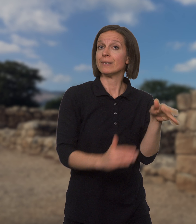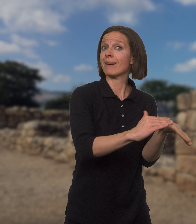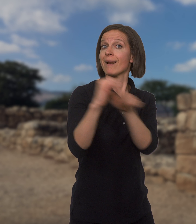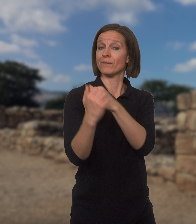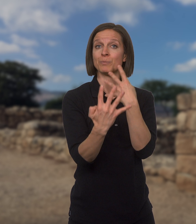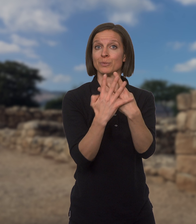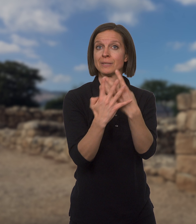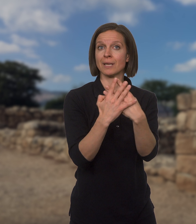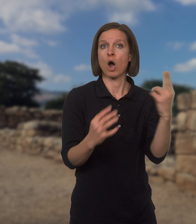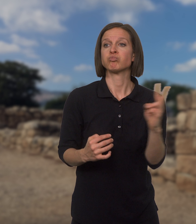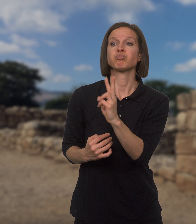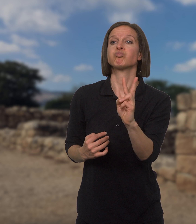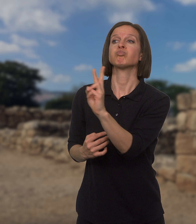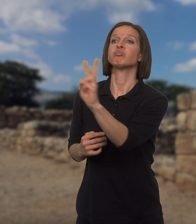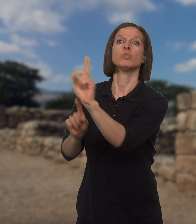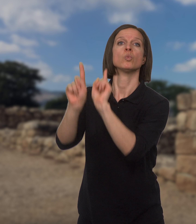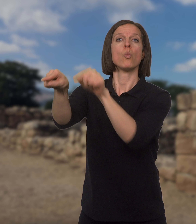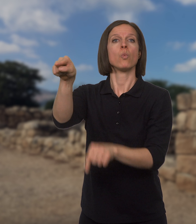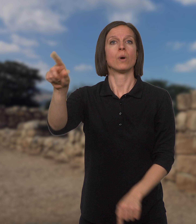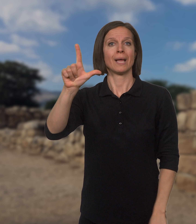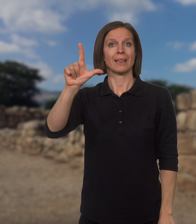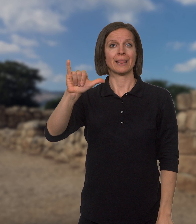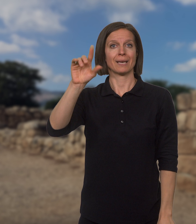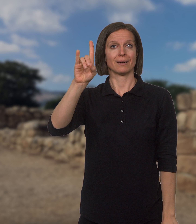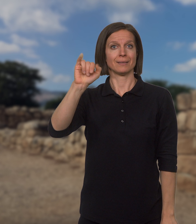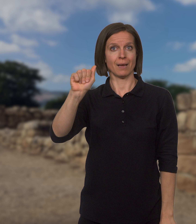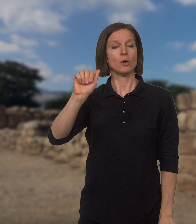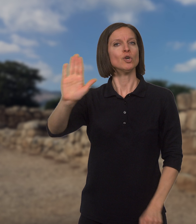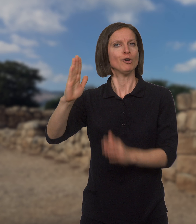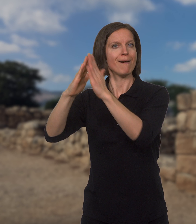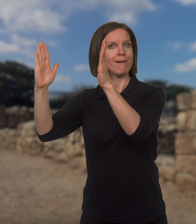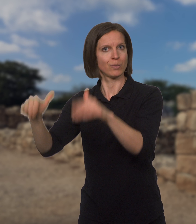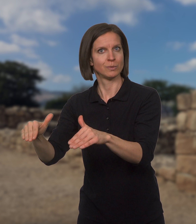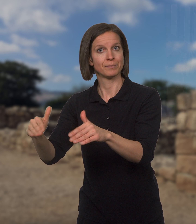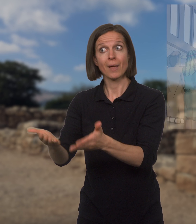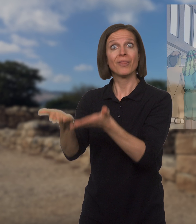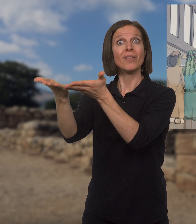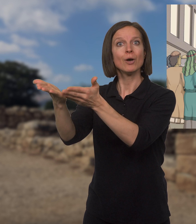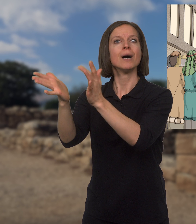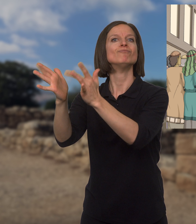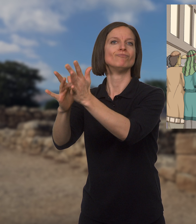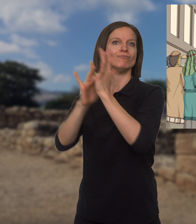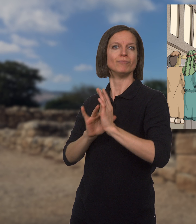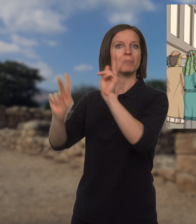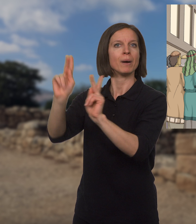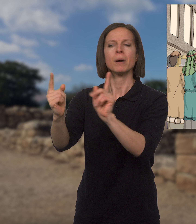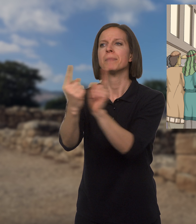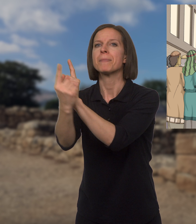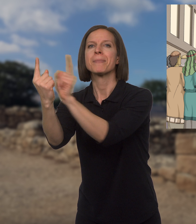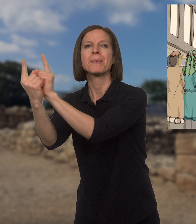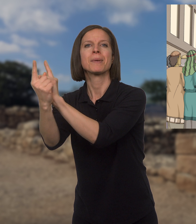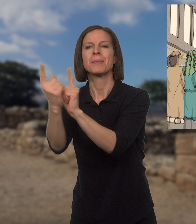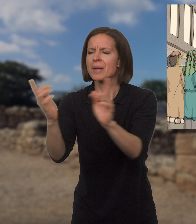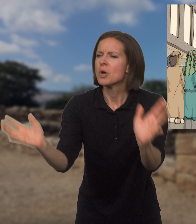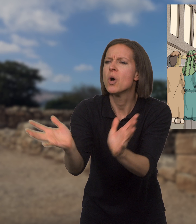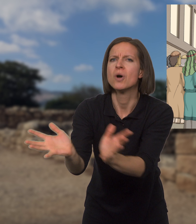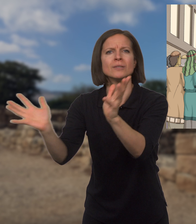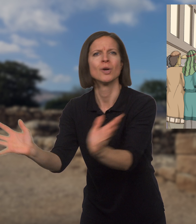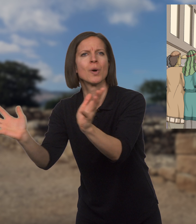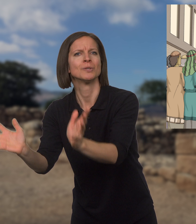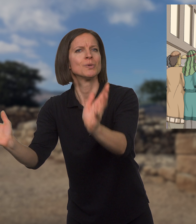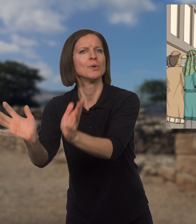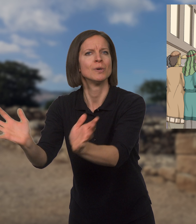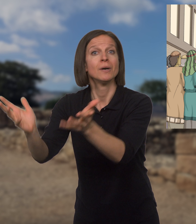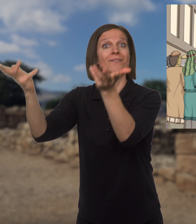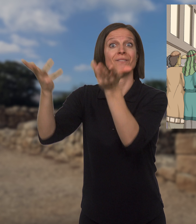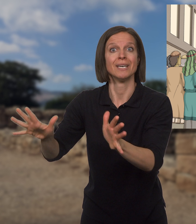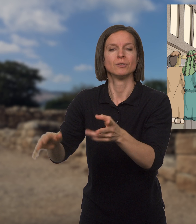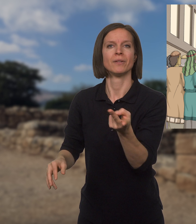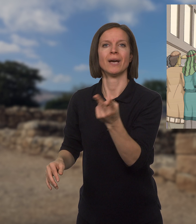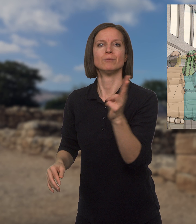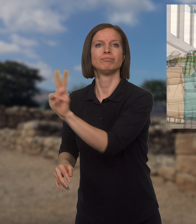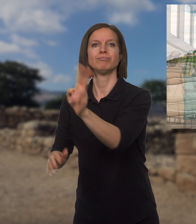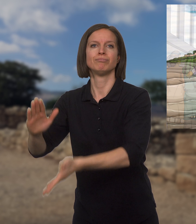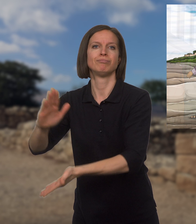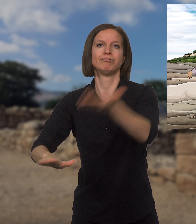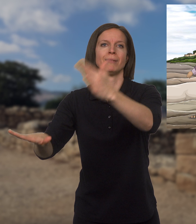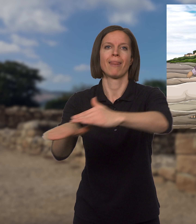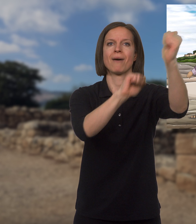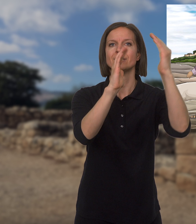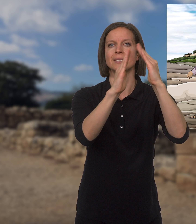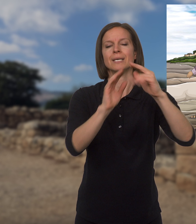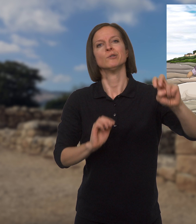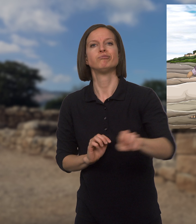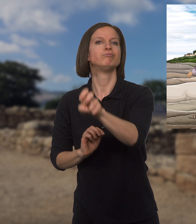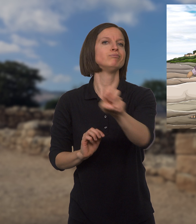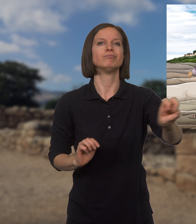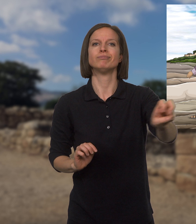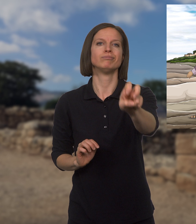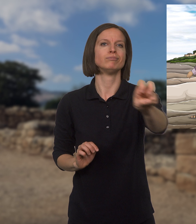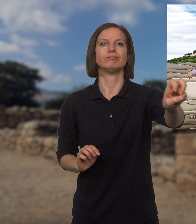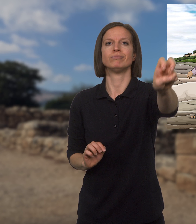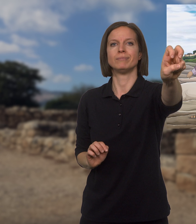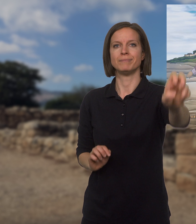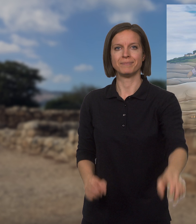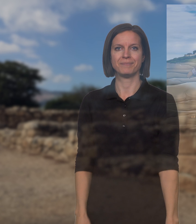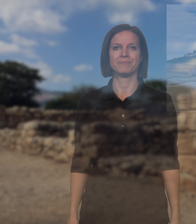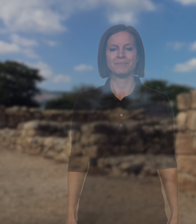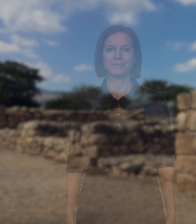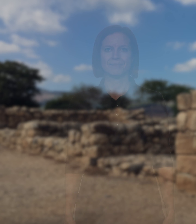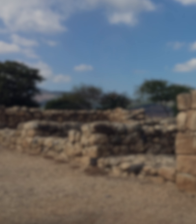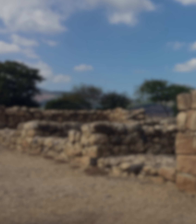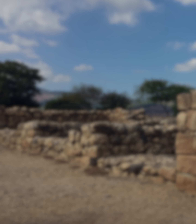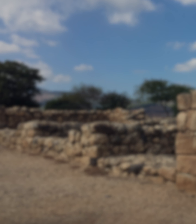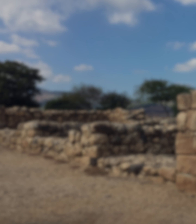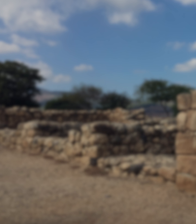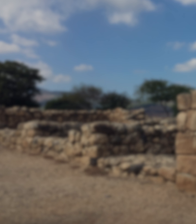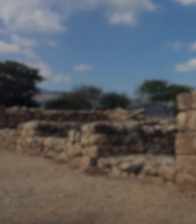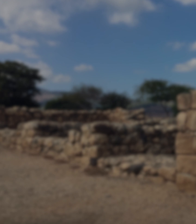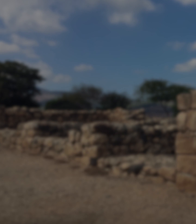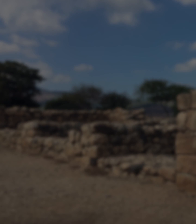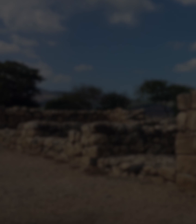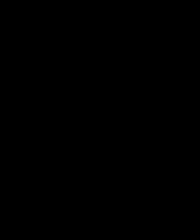After Paul and Silas came out of the prison, they went to Lydia’s house to see the brothers and encourage them. Then they left the city.